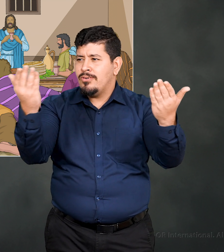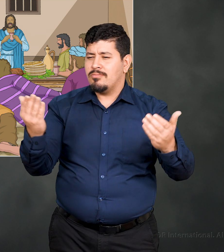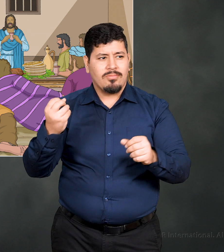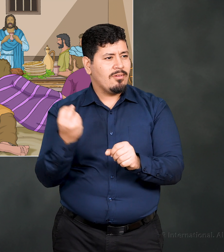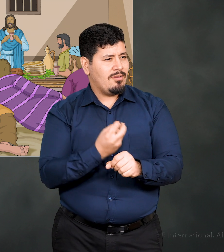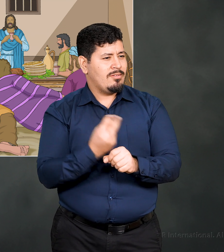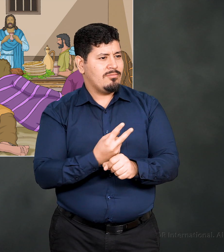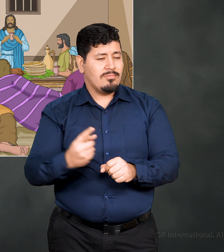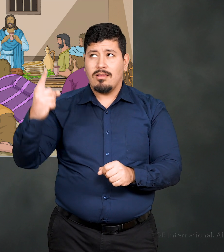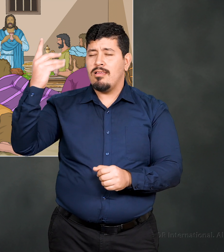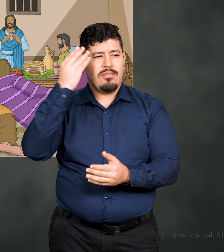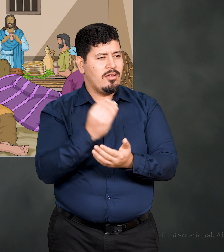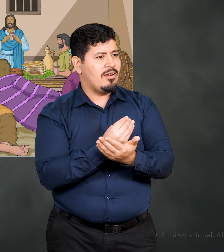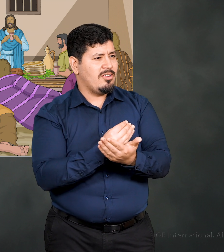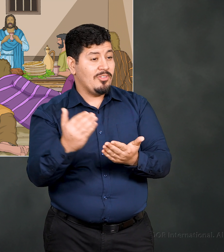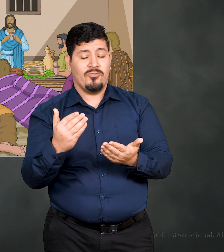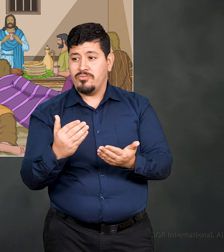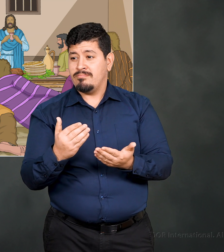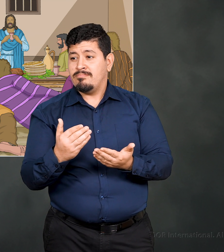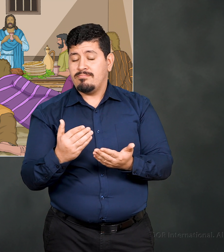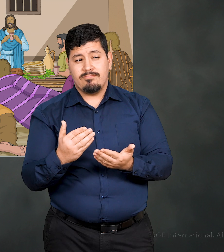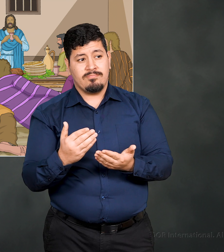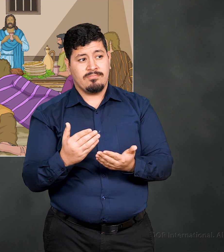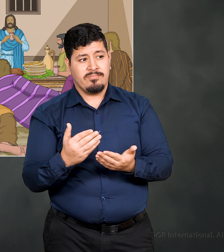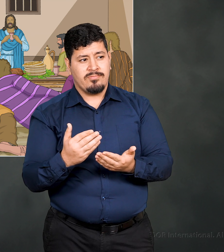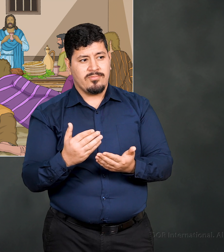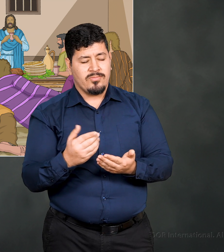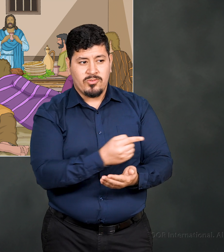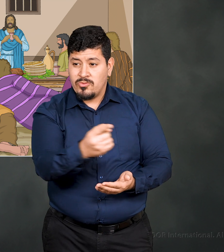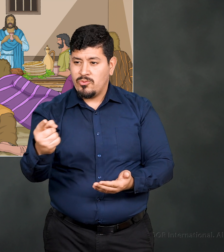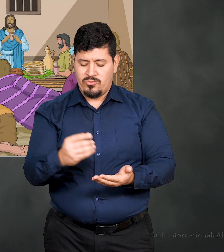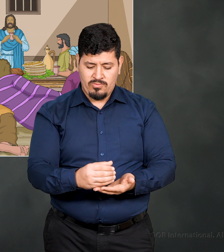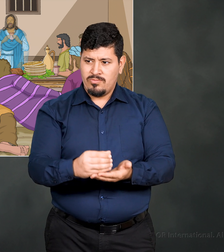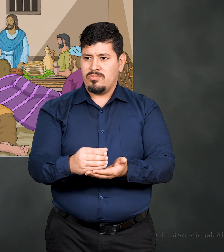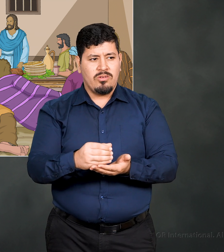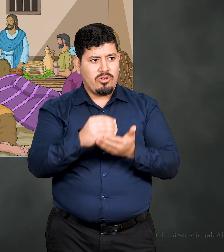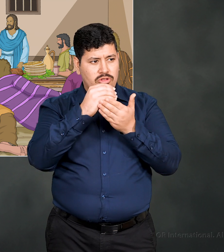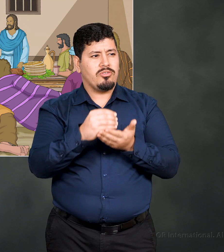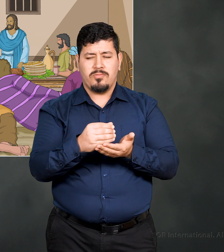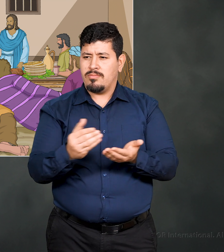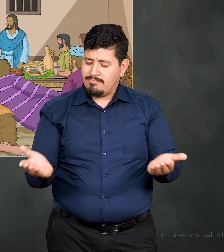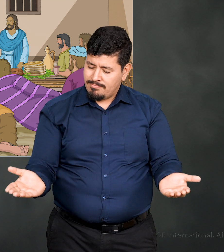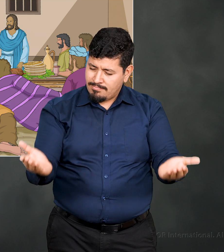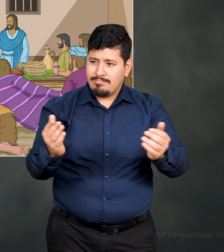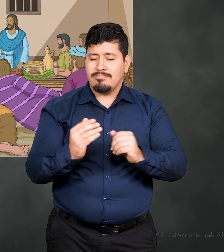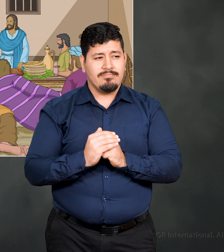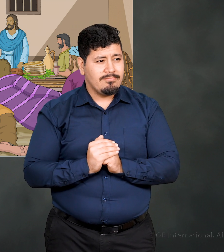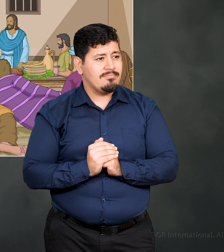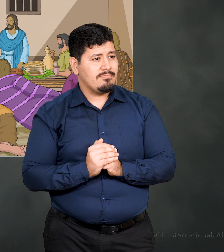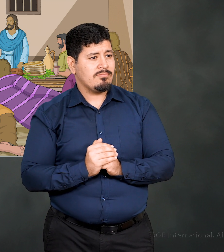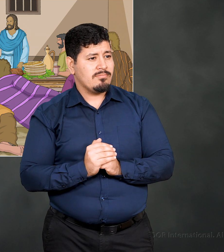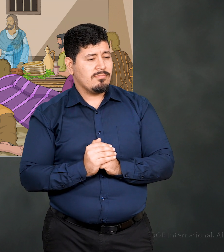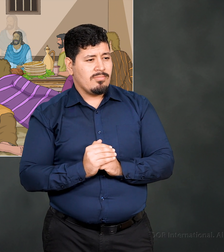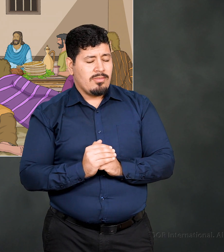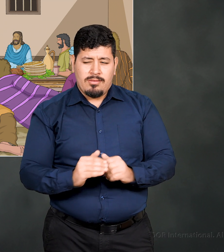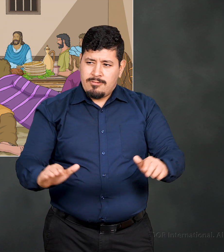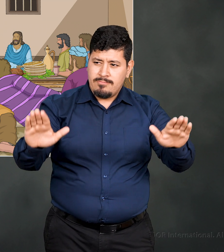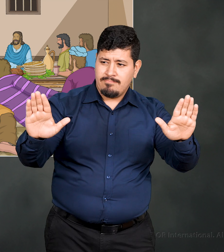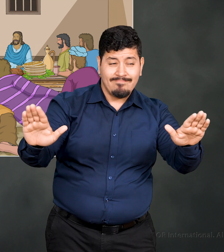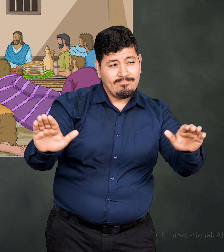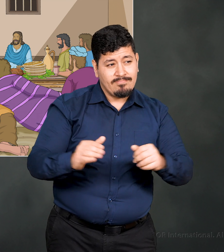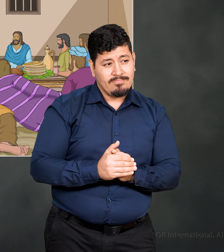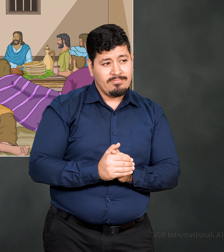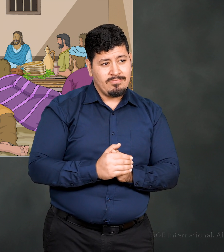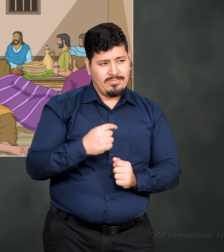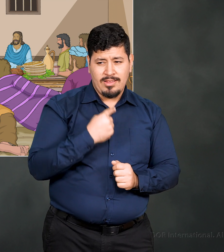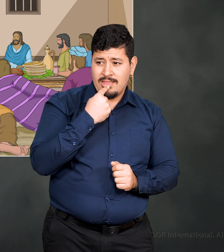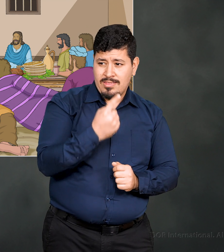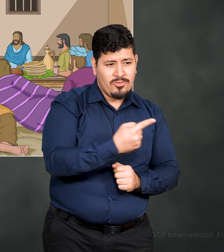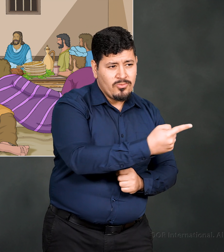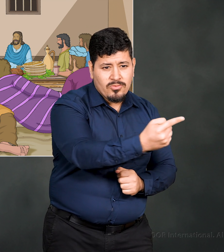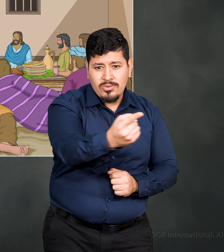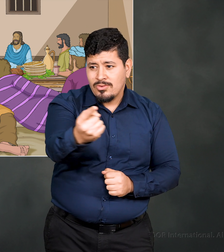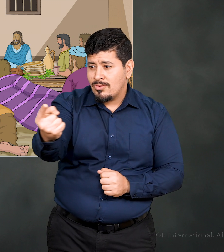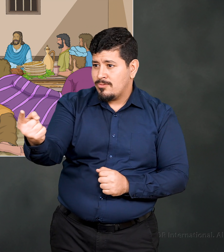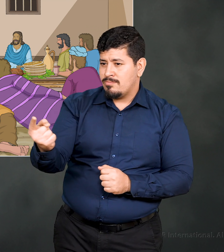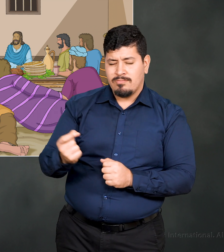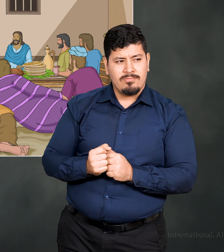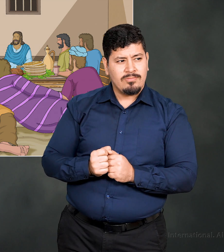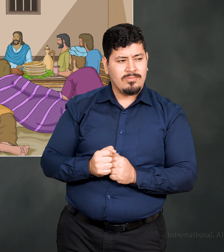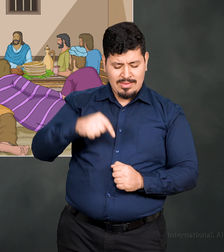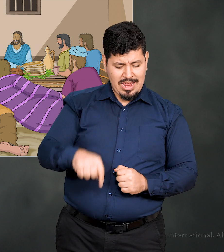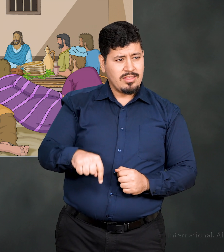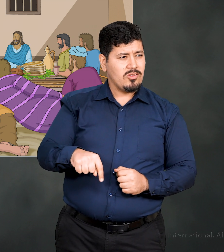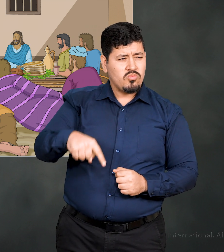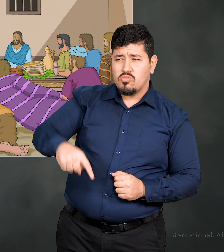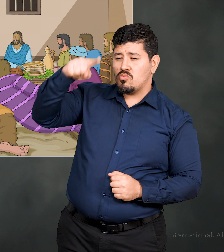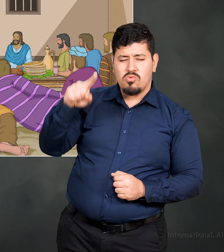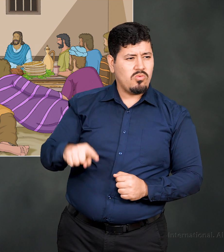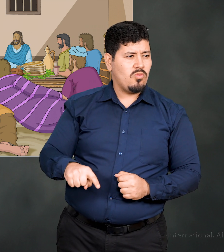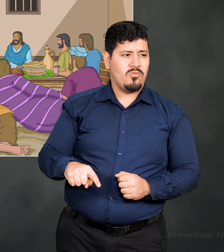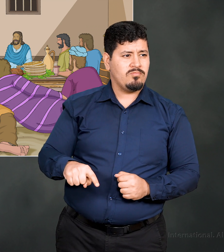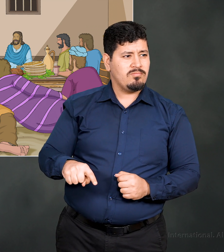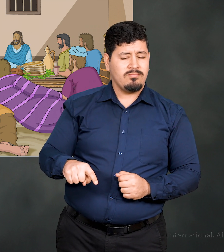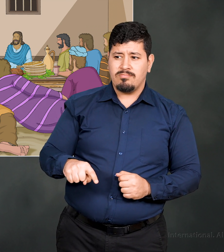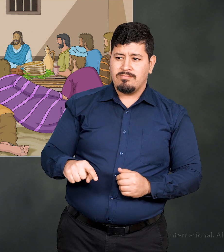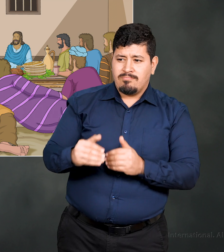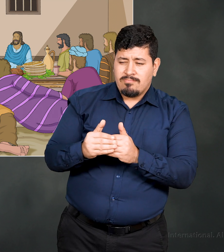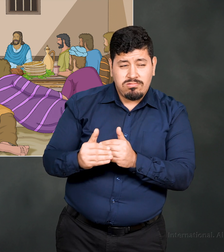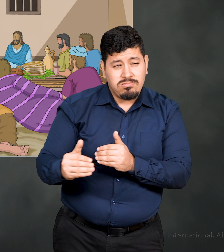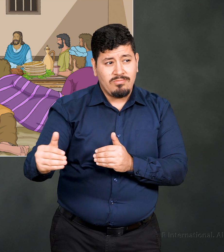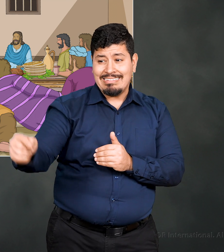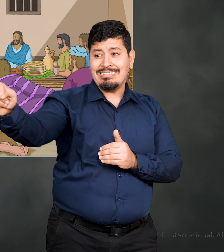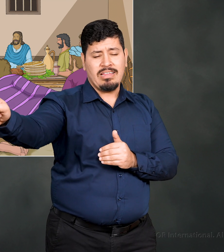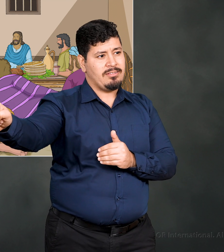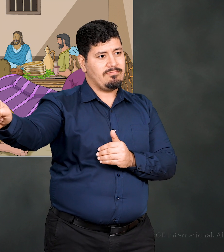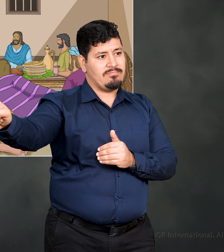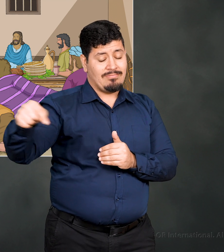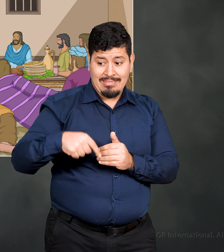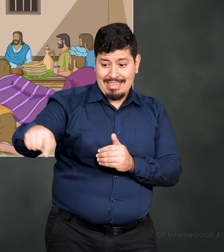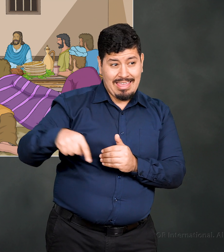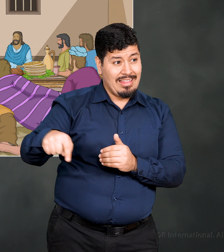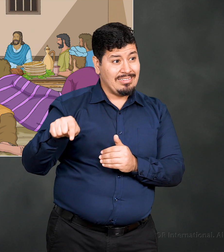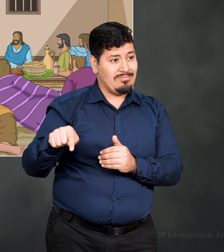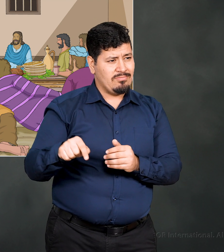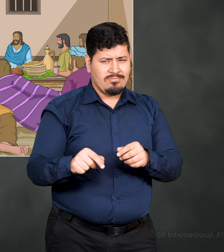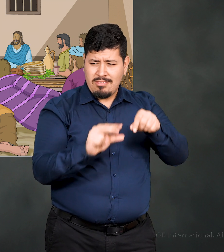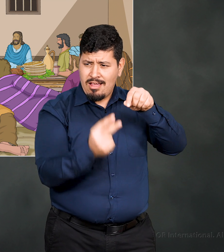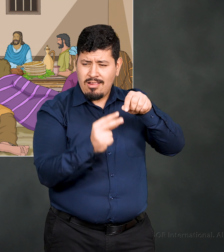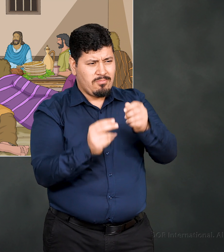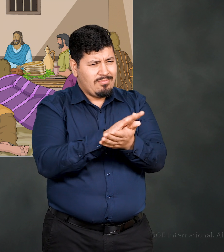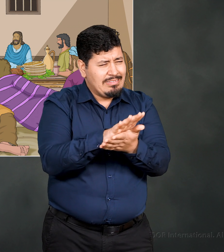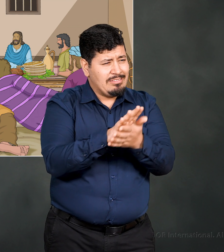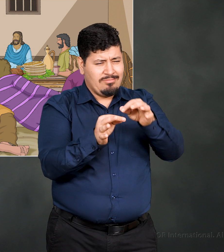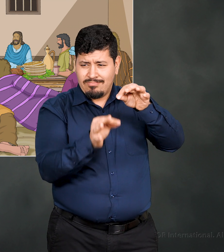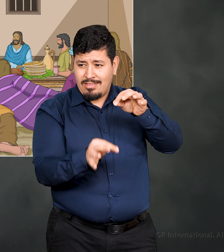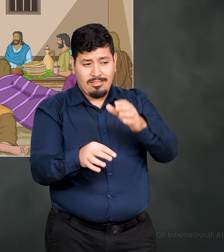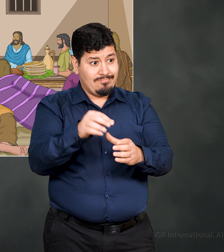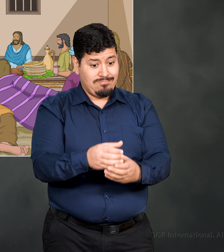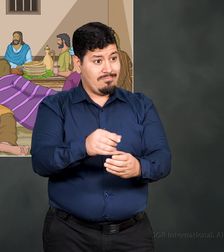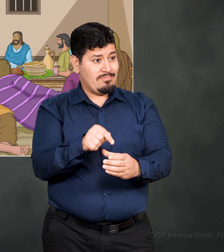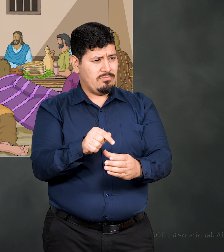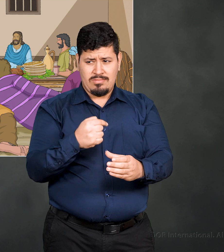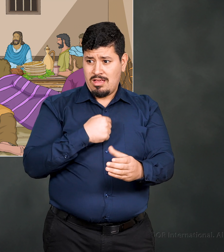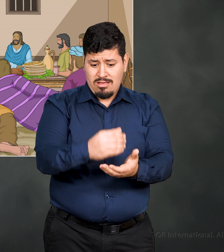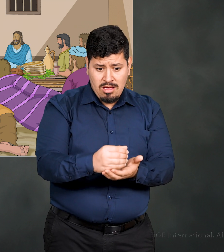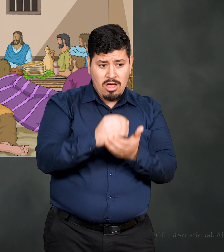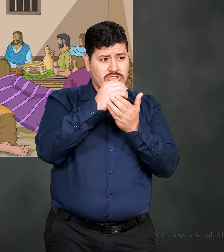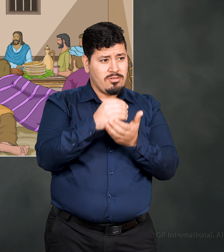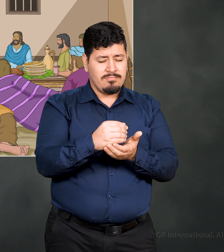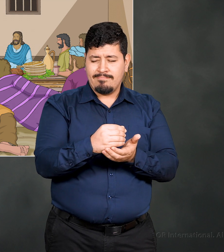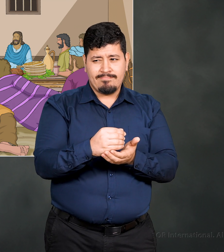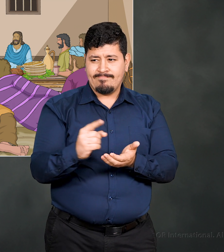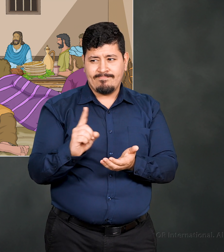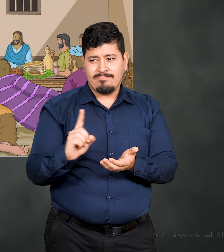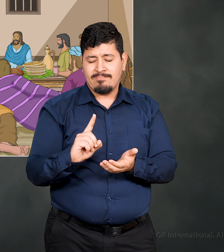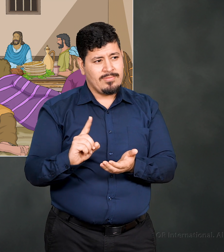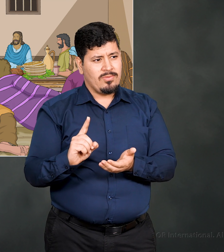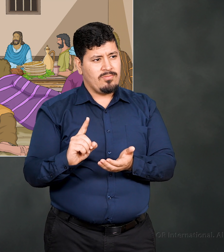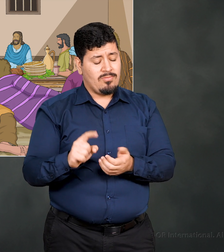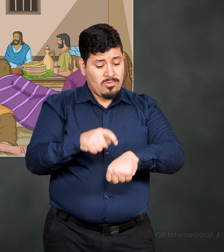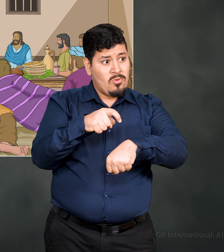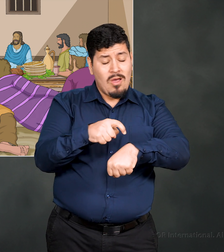This is My blood of the covenant, which is poured out for many for the forgiveness of sins.